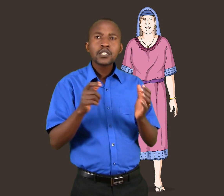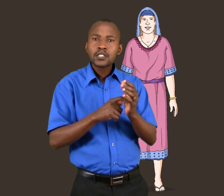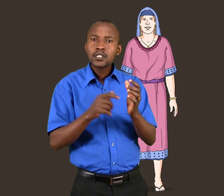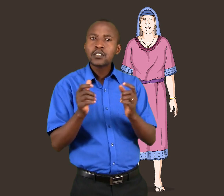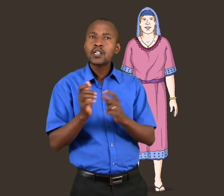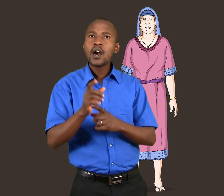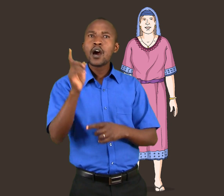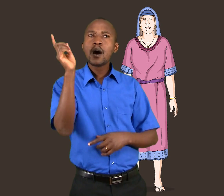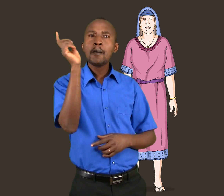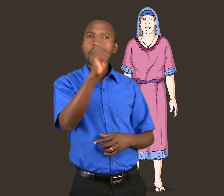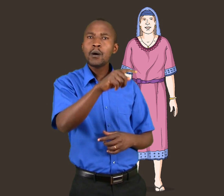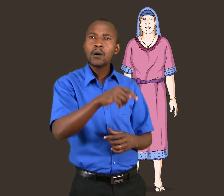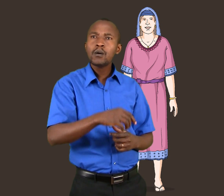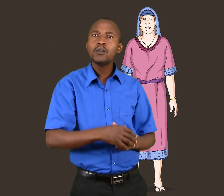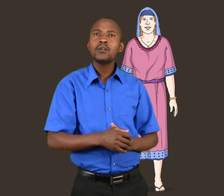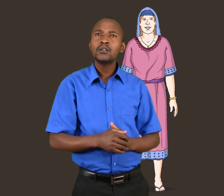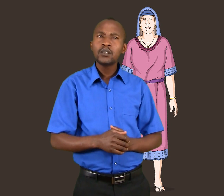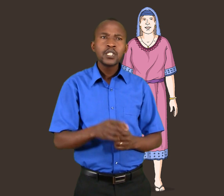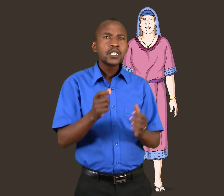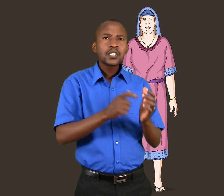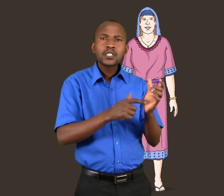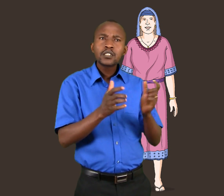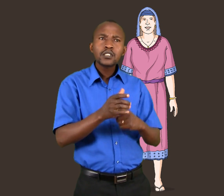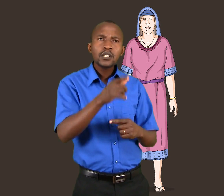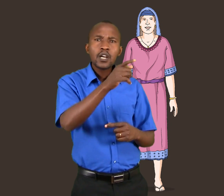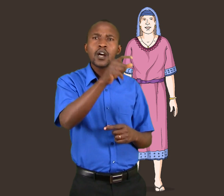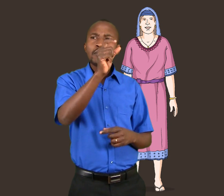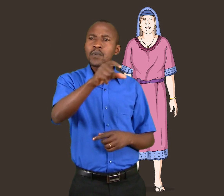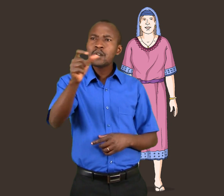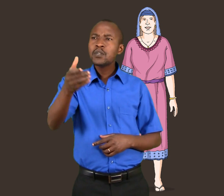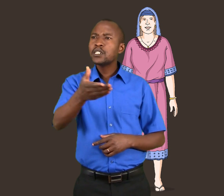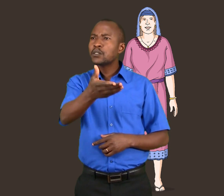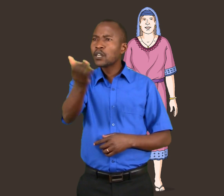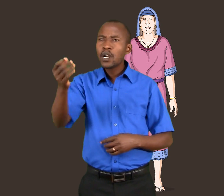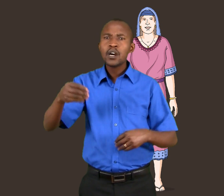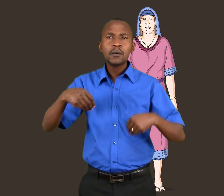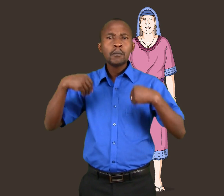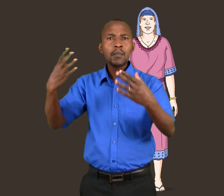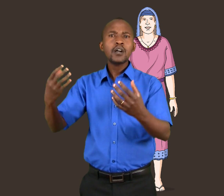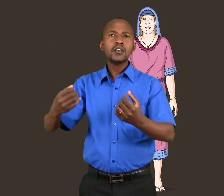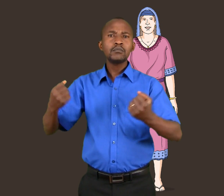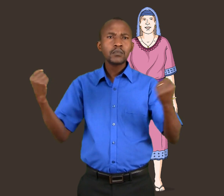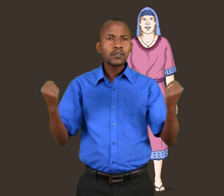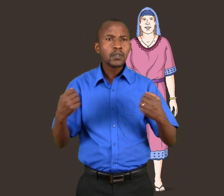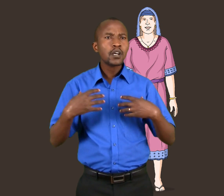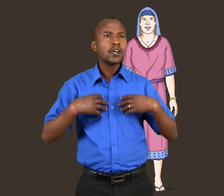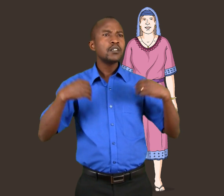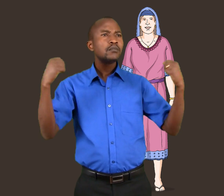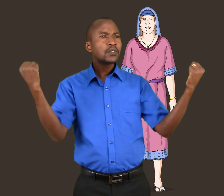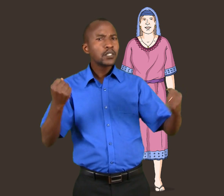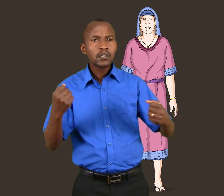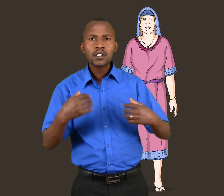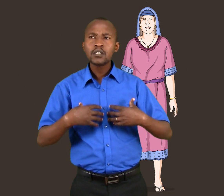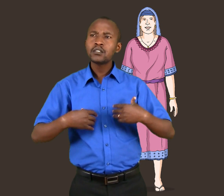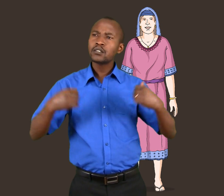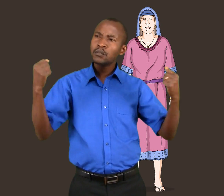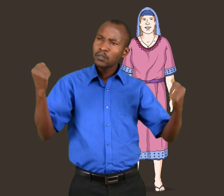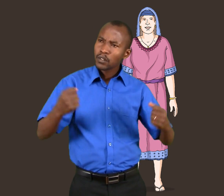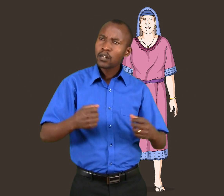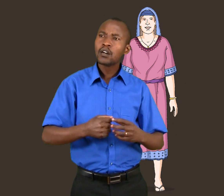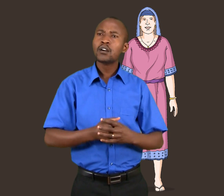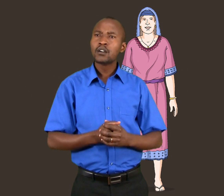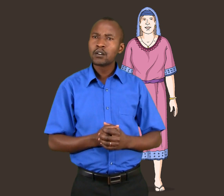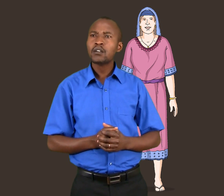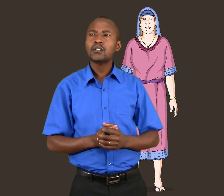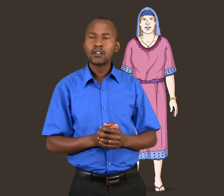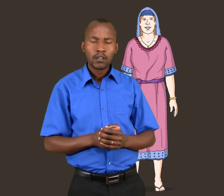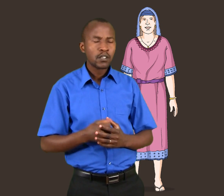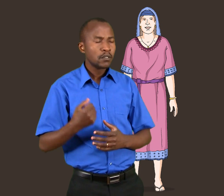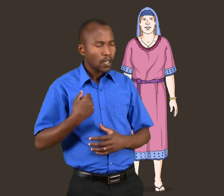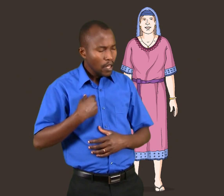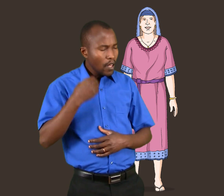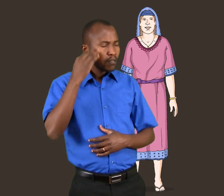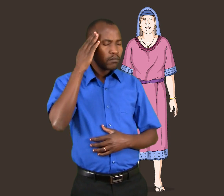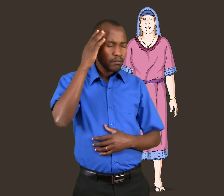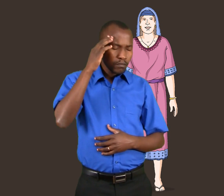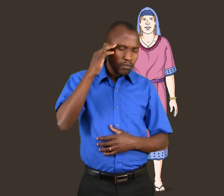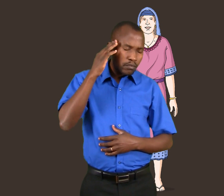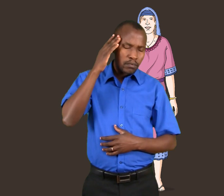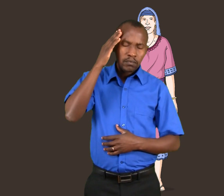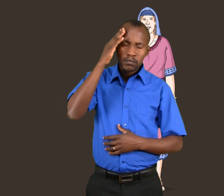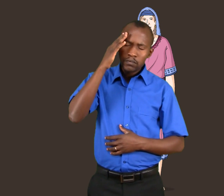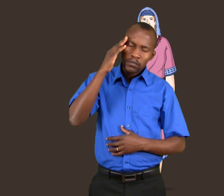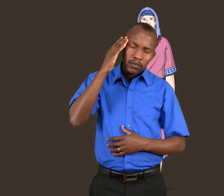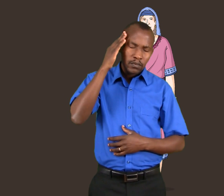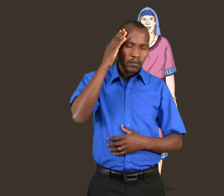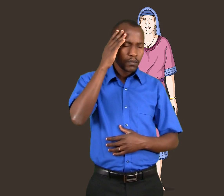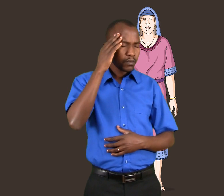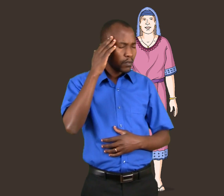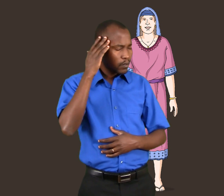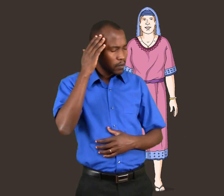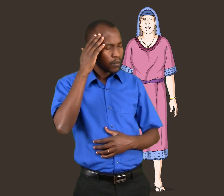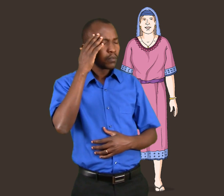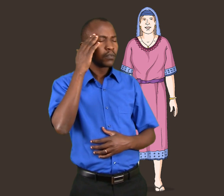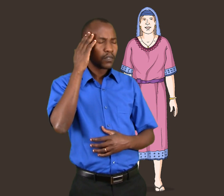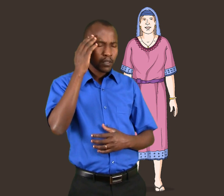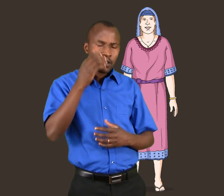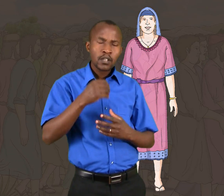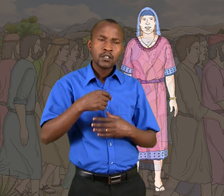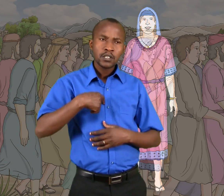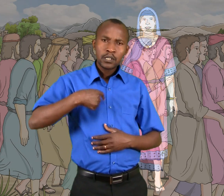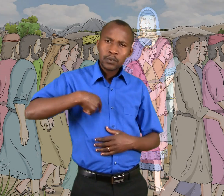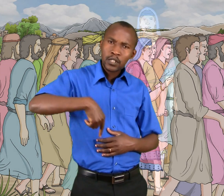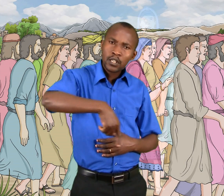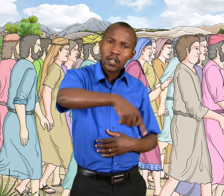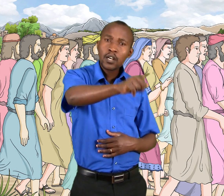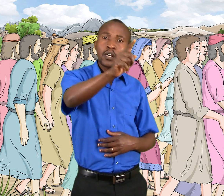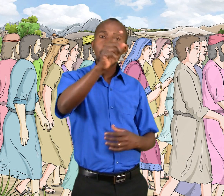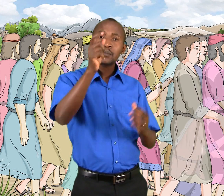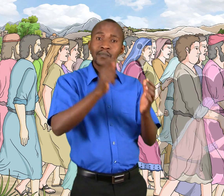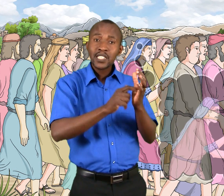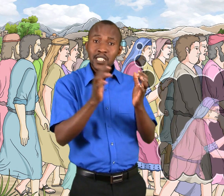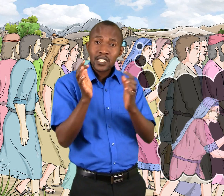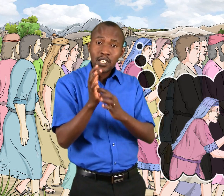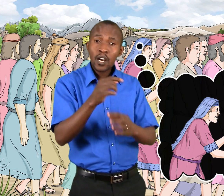Instead, her condition had only grown worse.